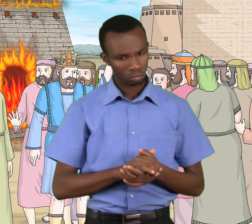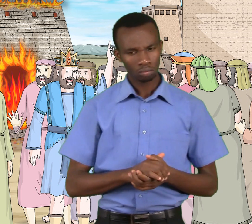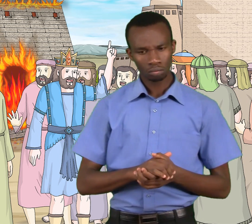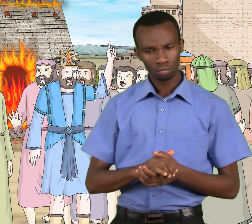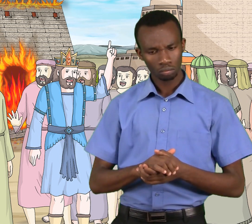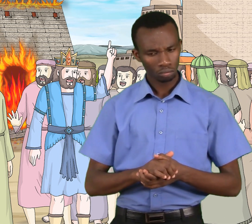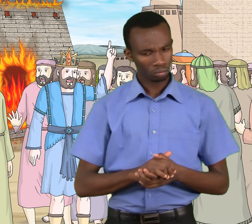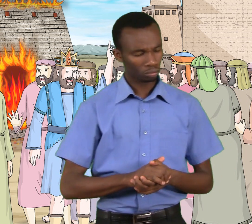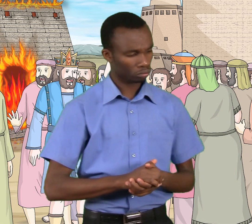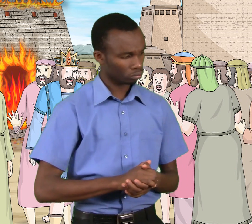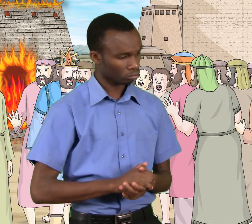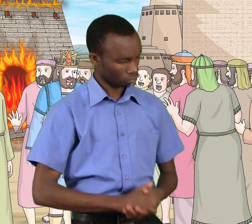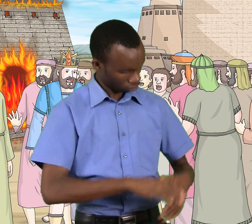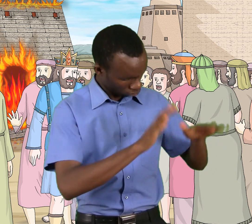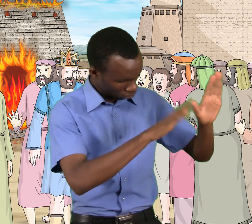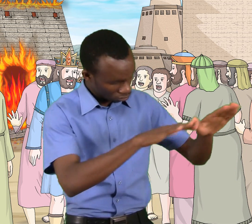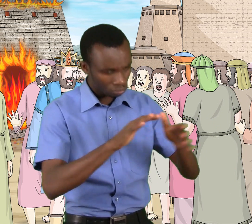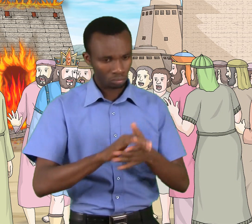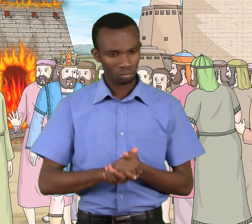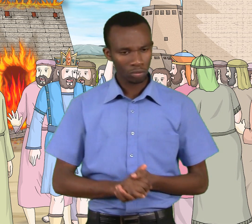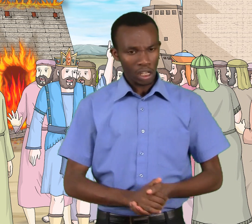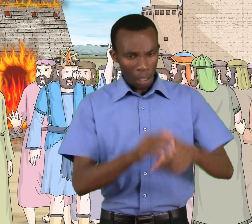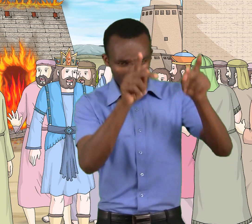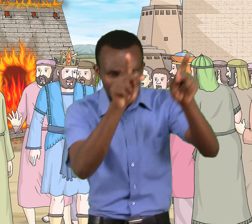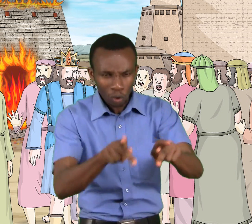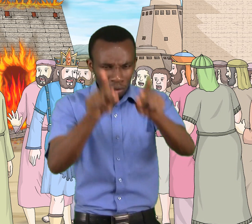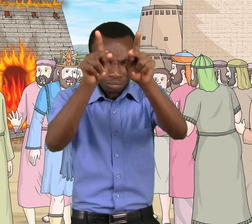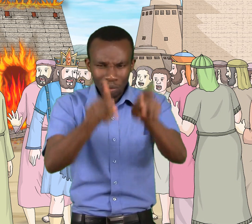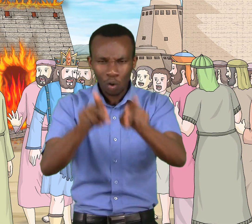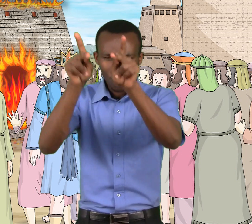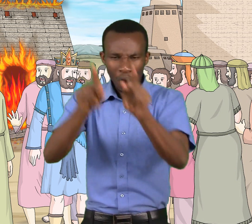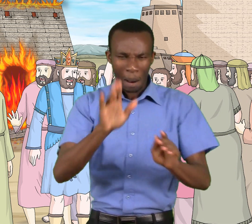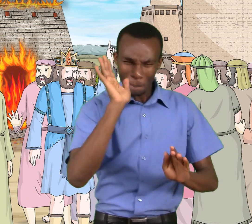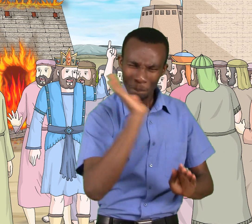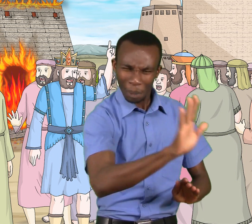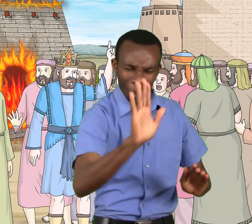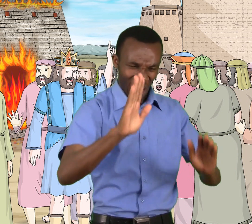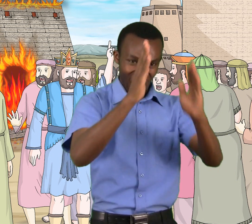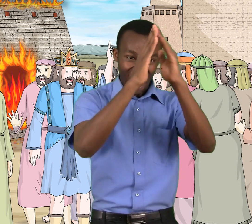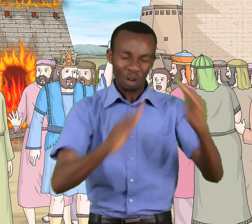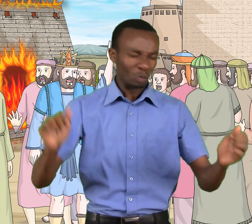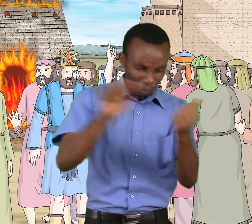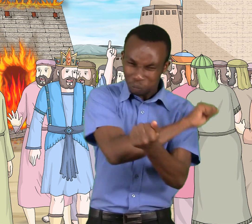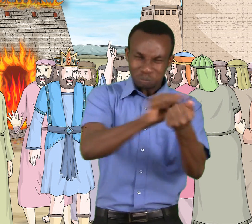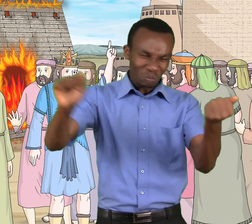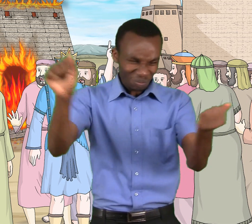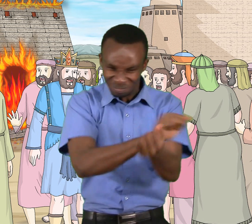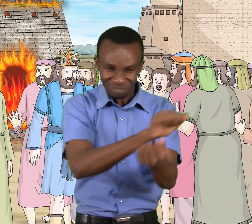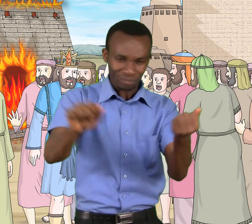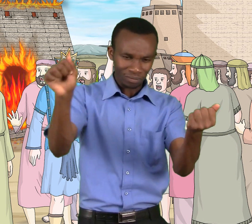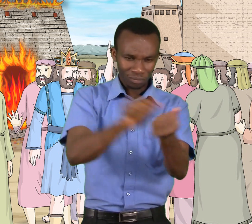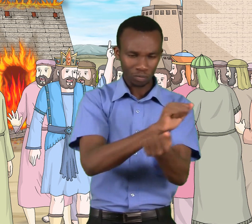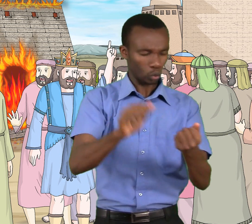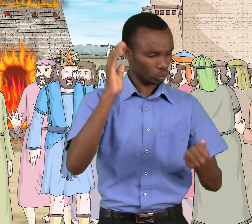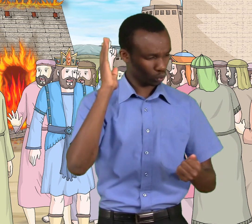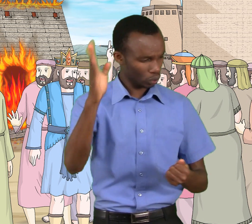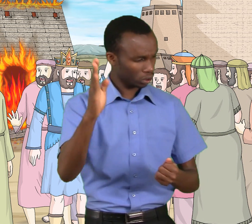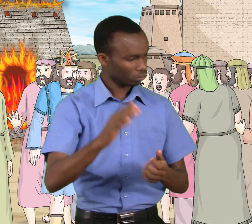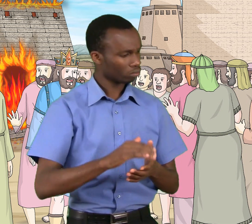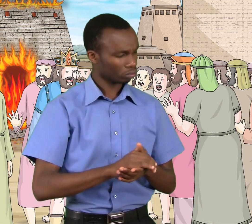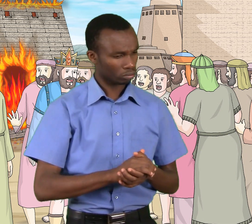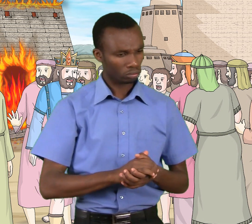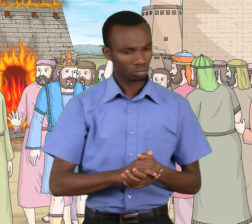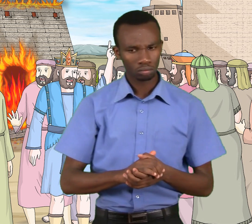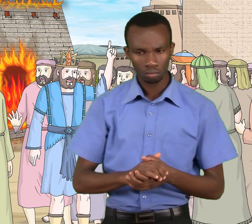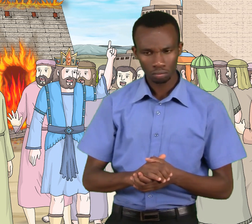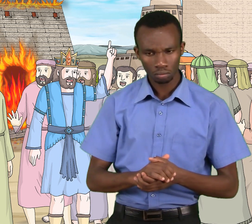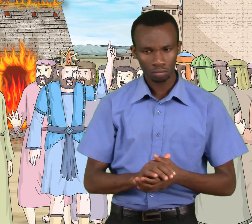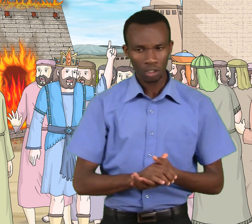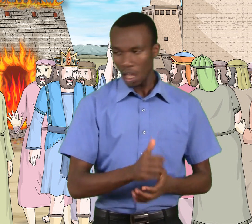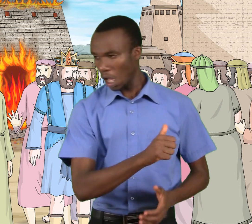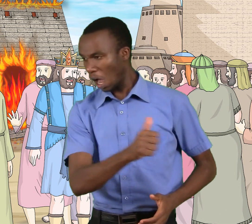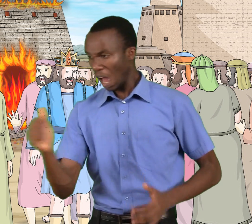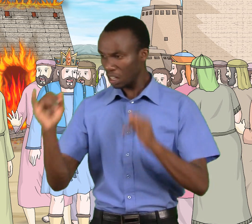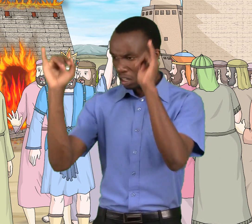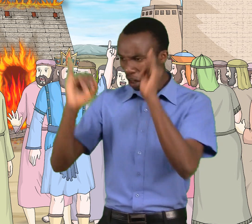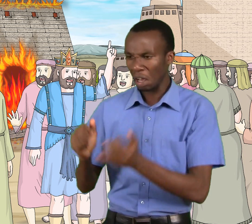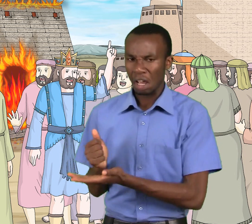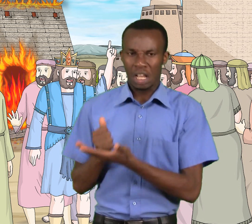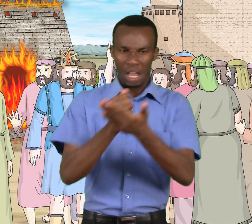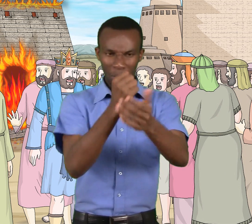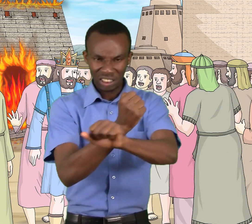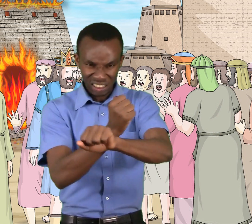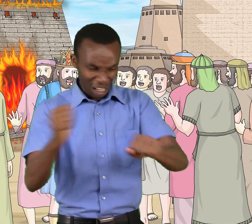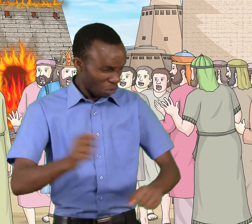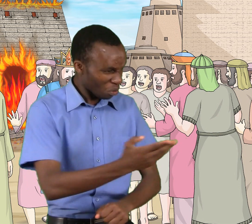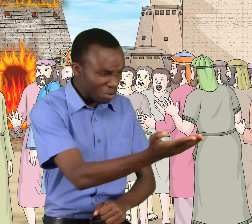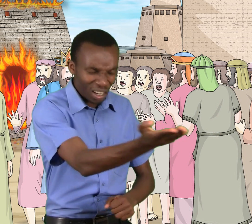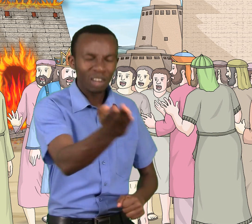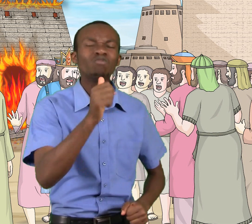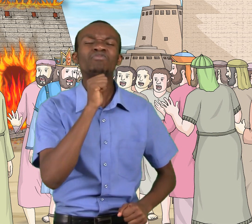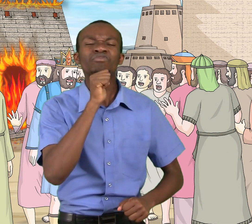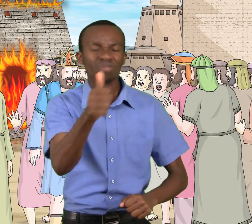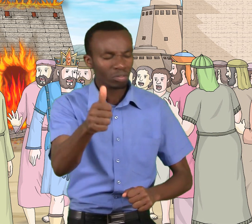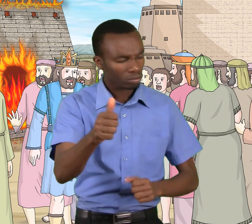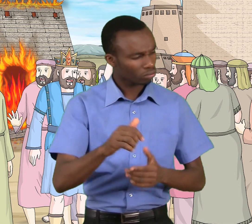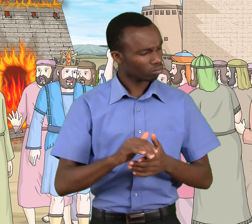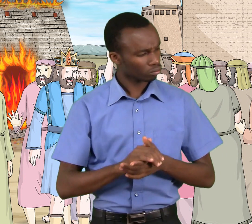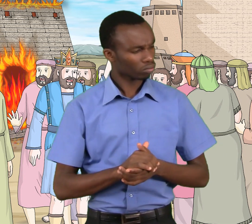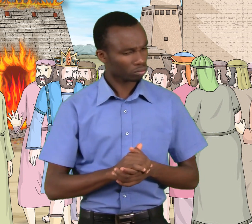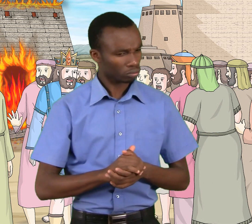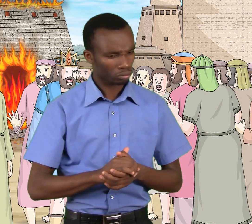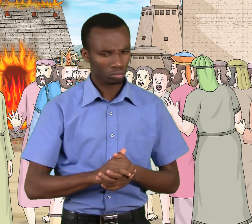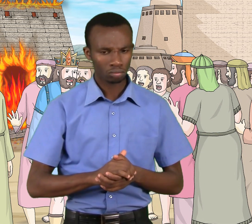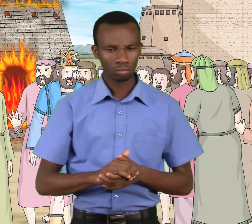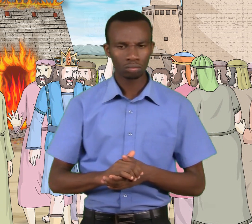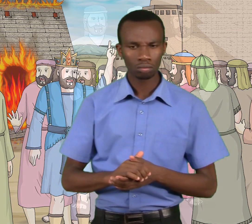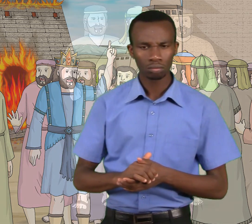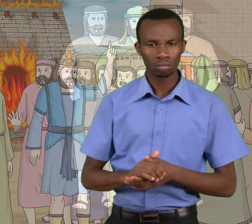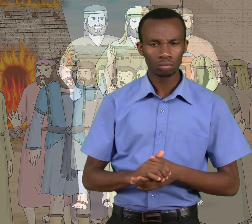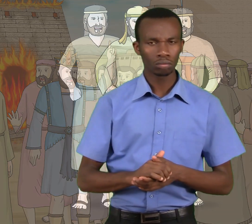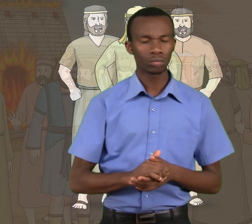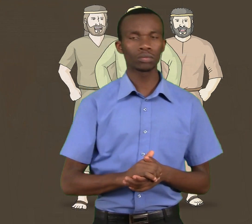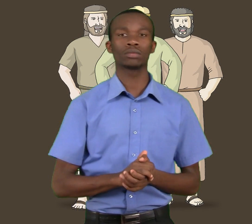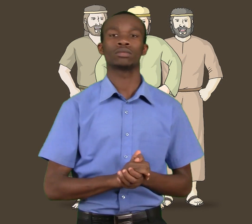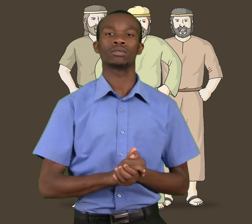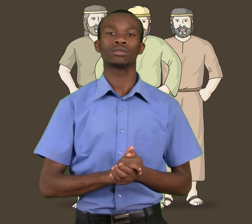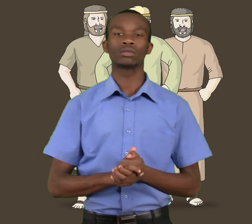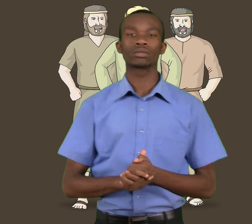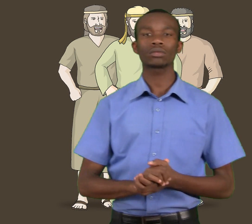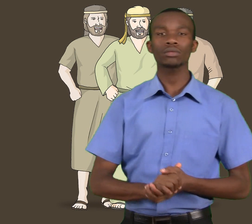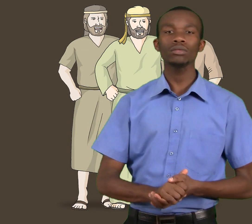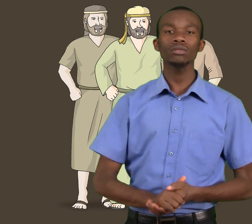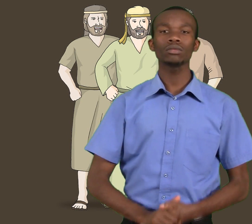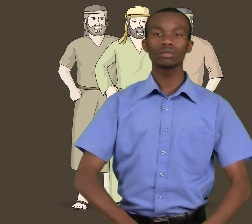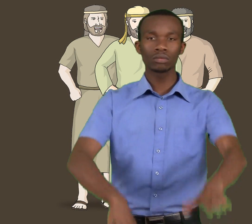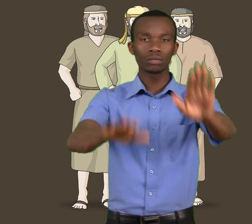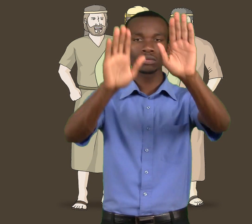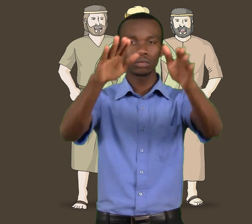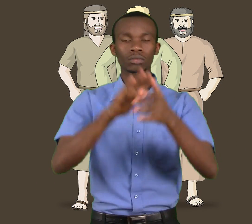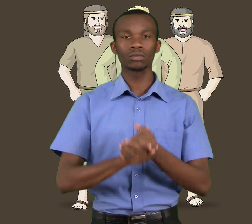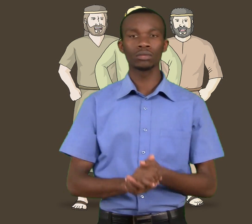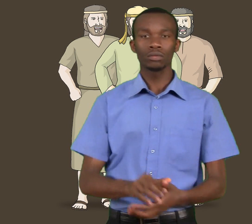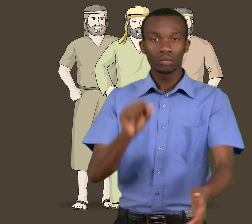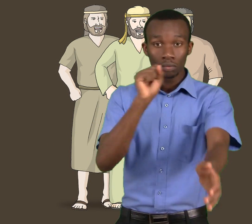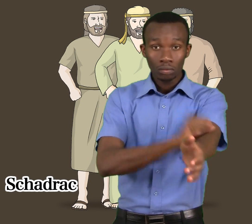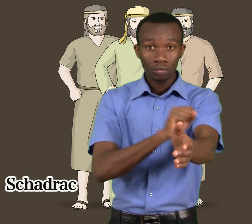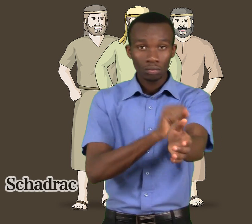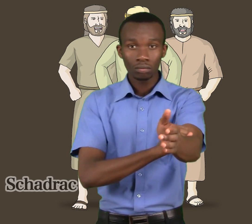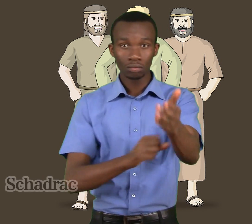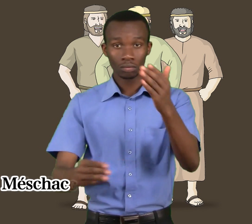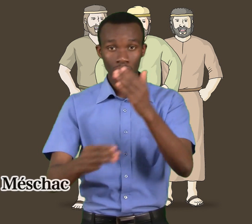For there is no other god who can deliver in this way.”